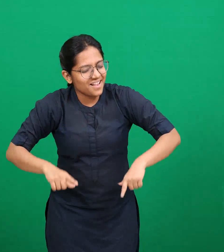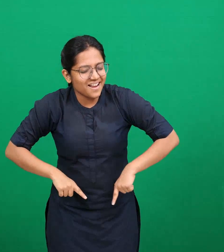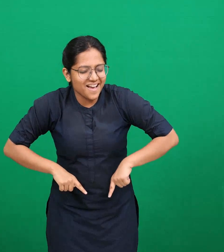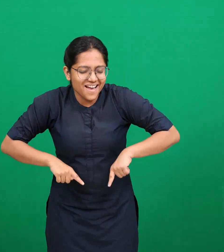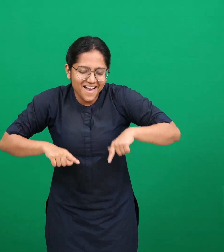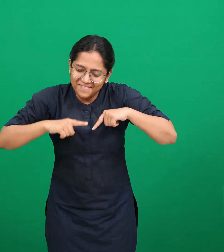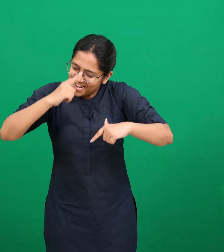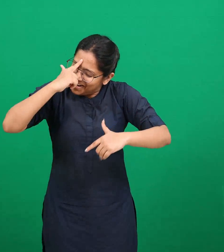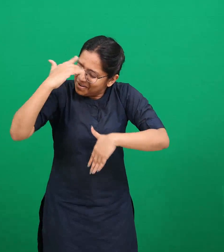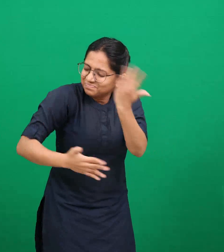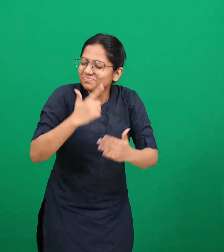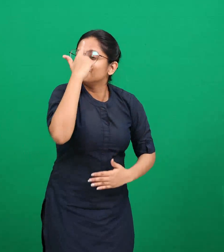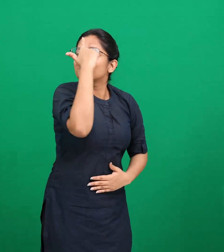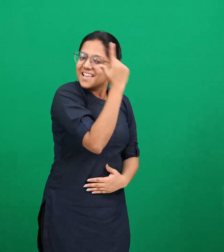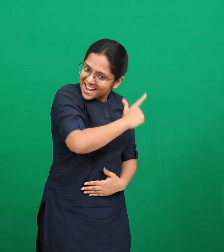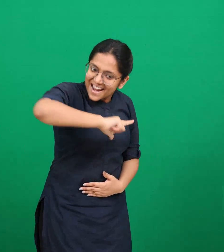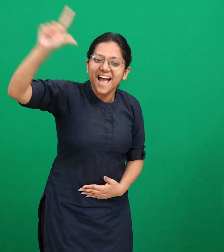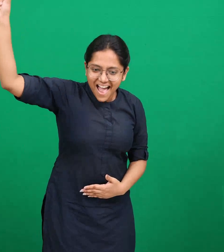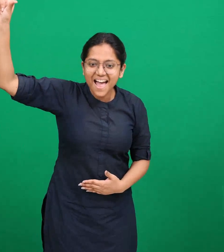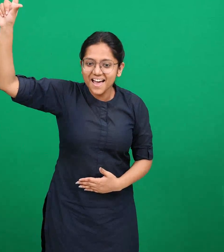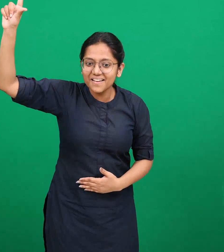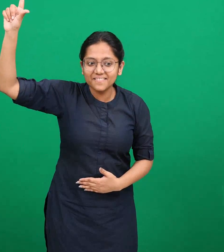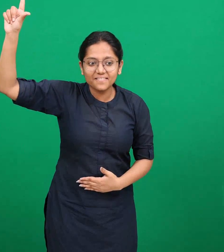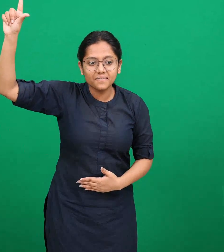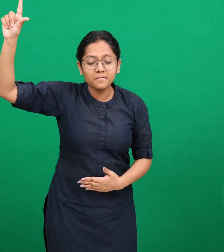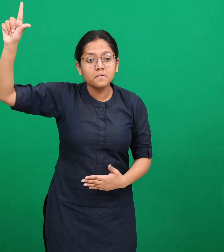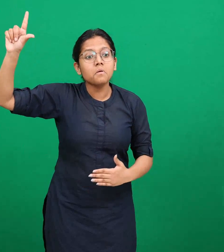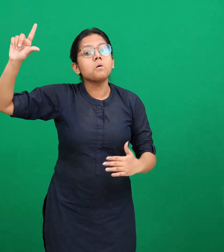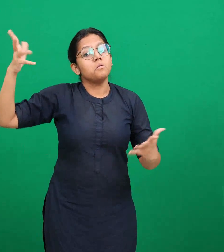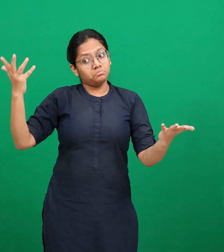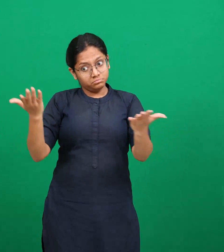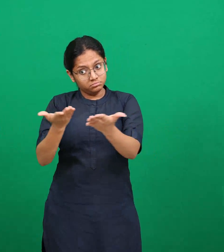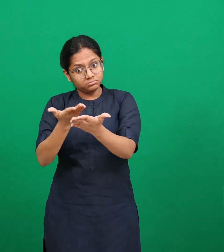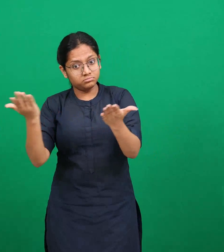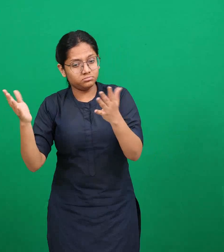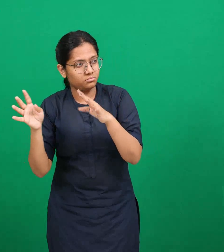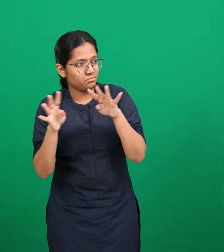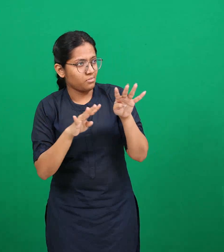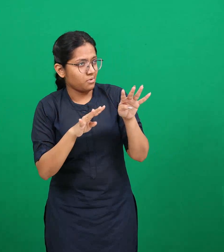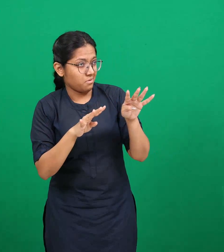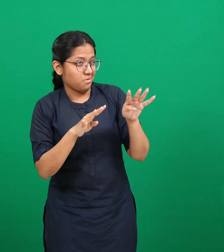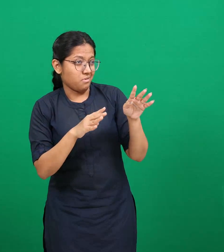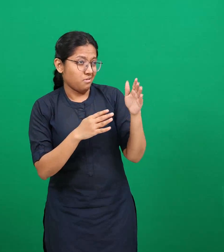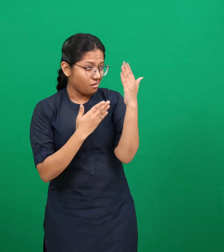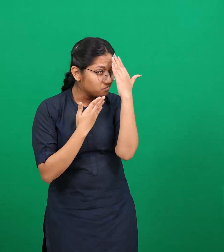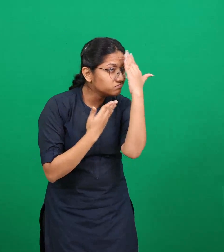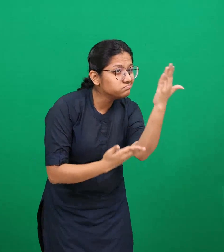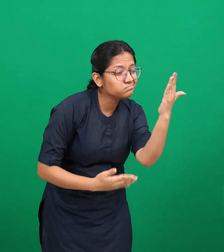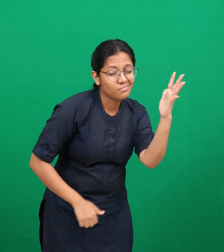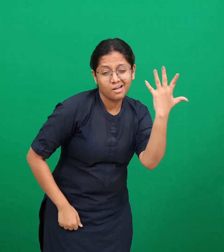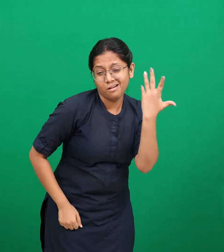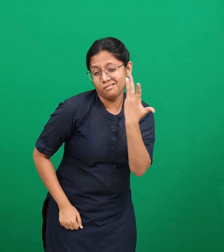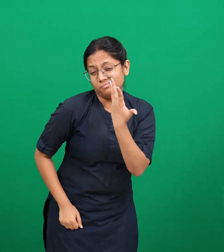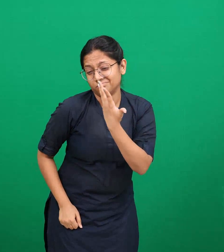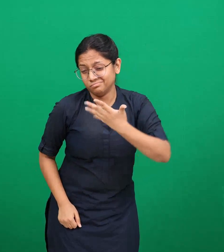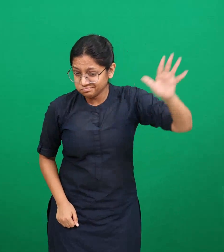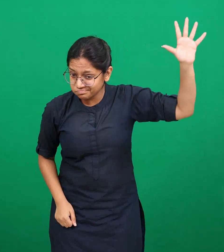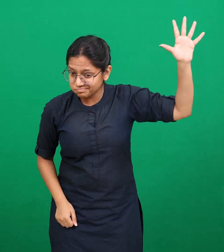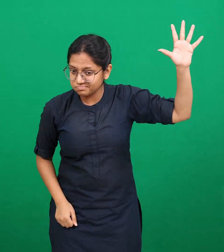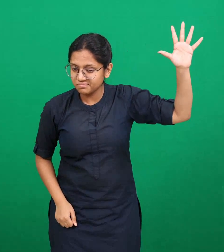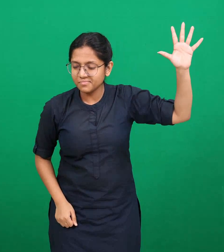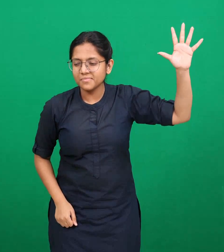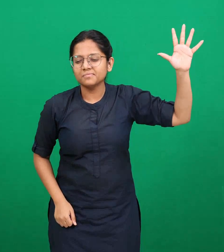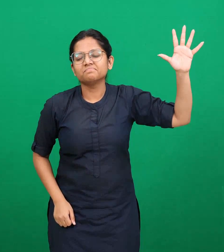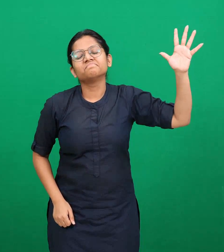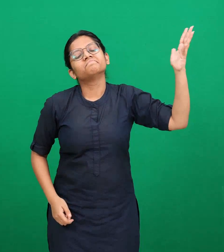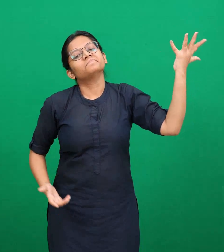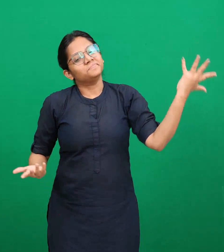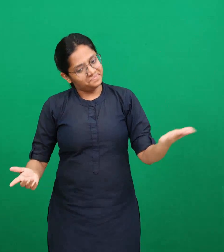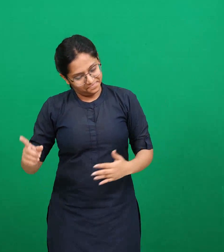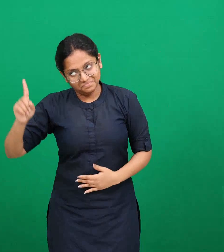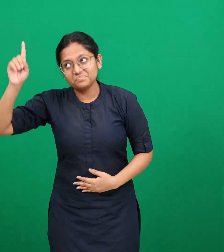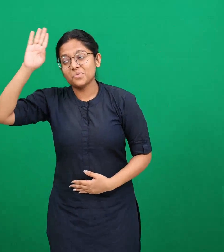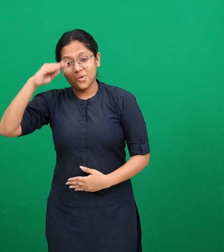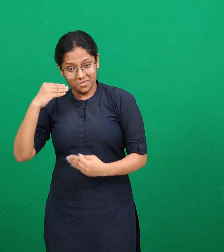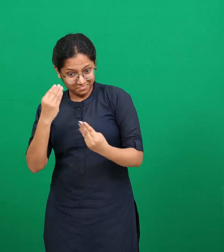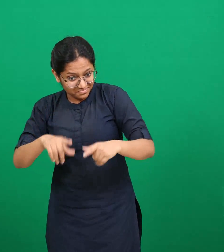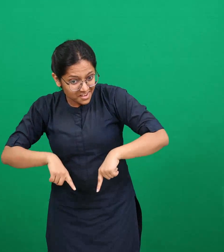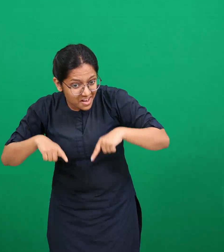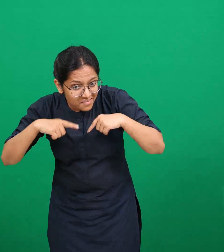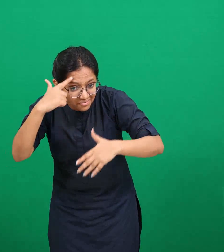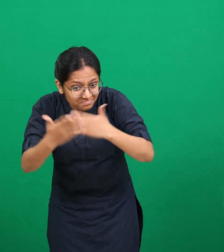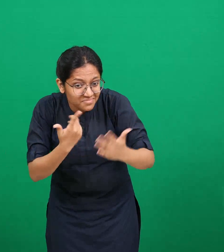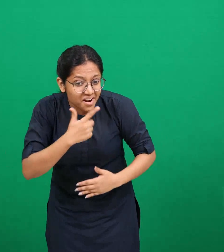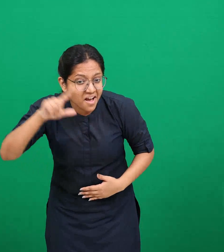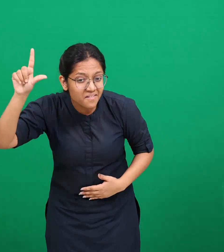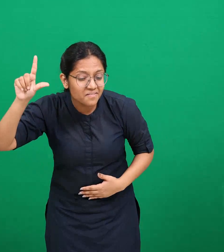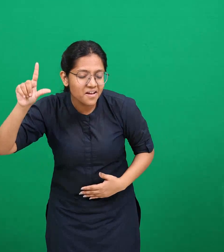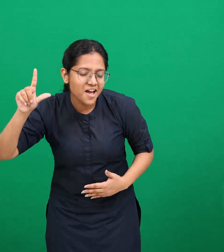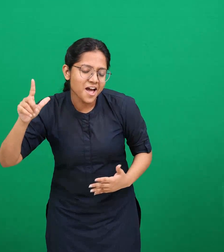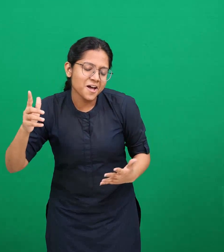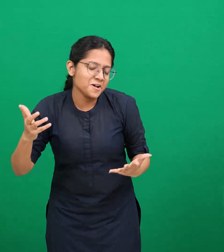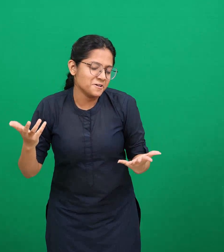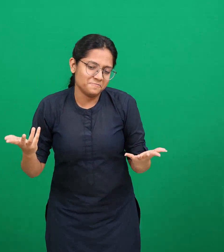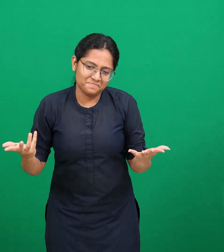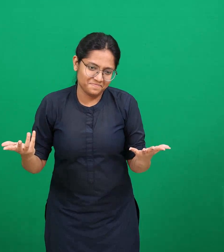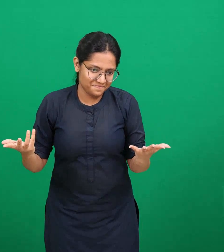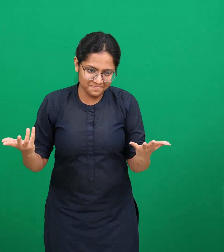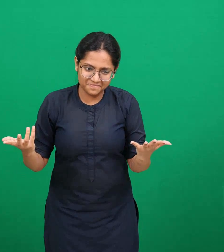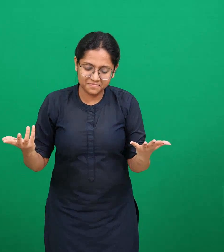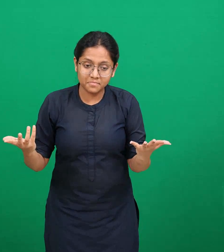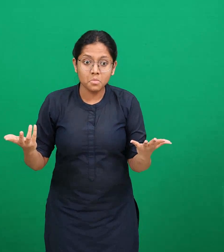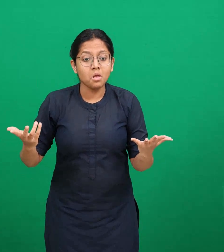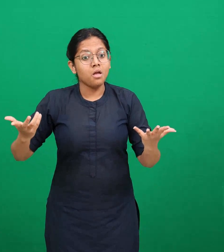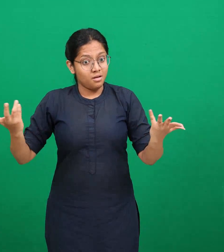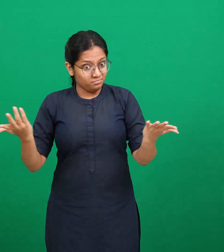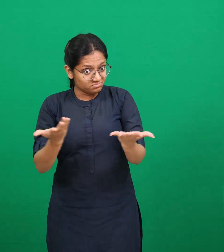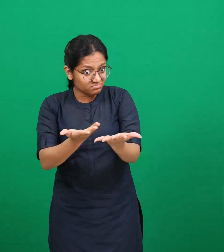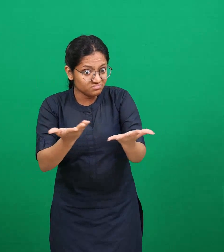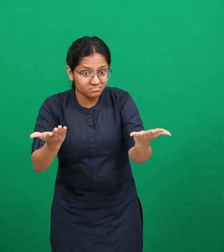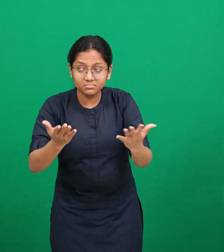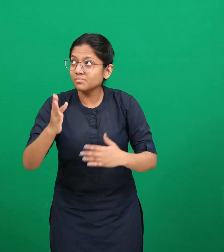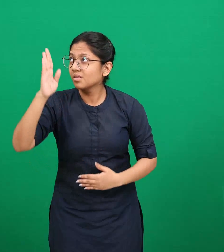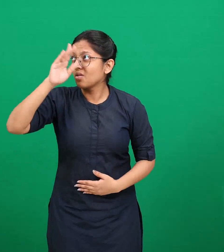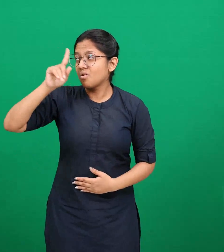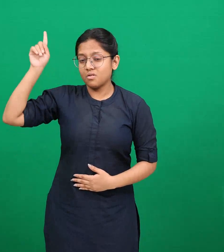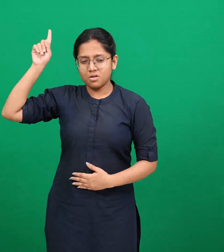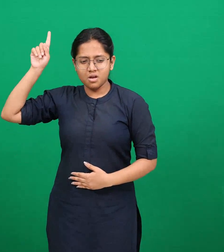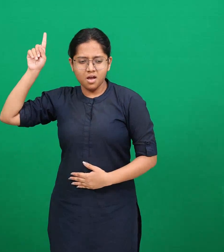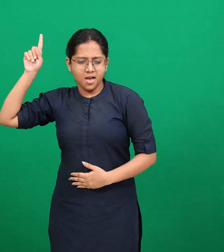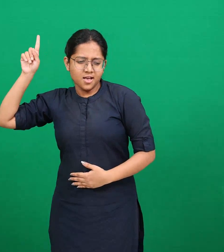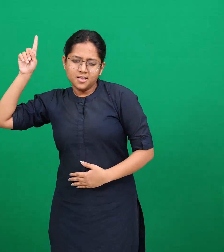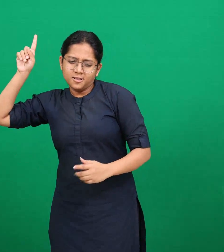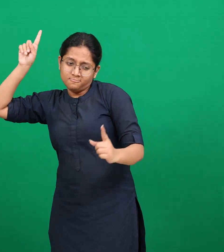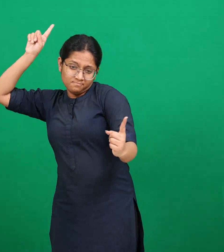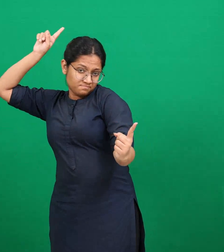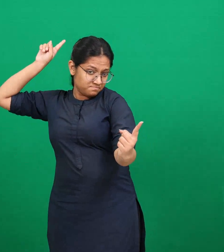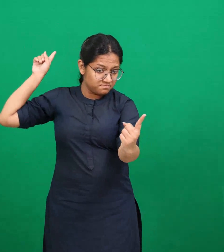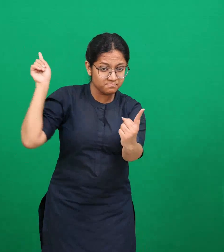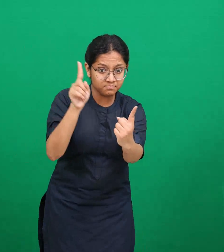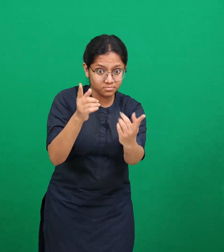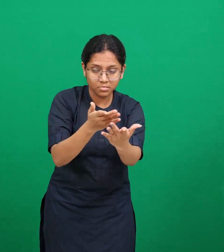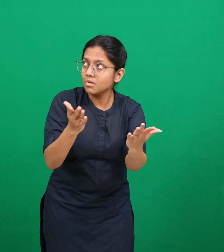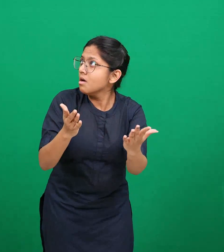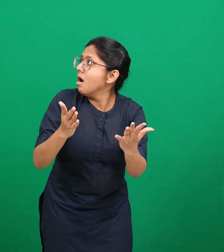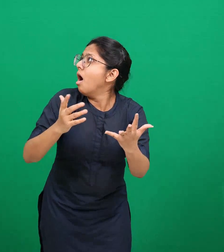Whoever rejects the Son will not see life.